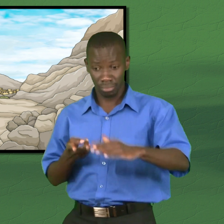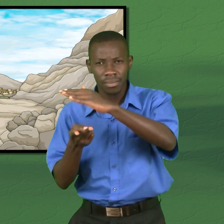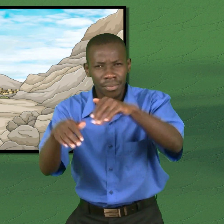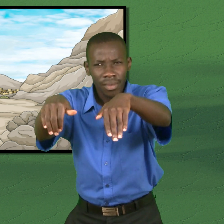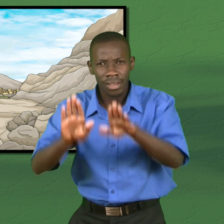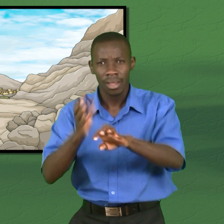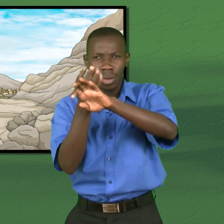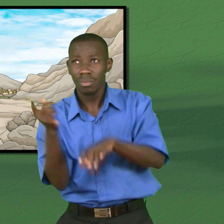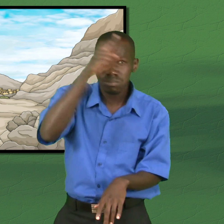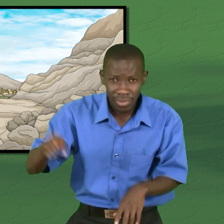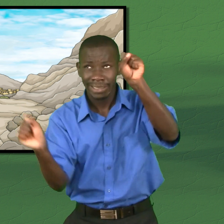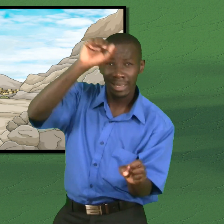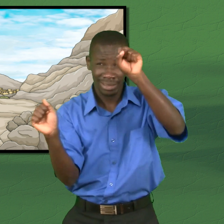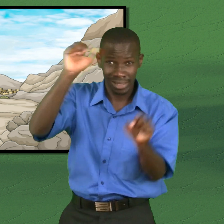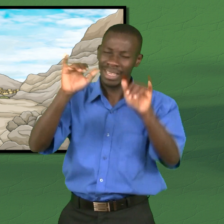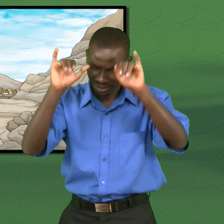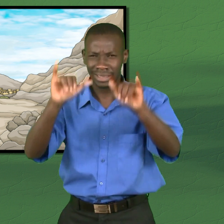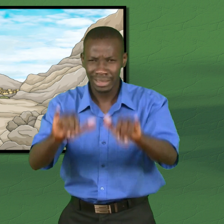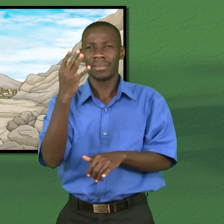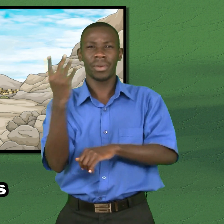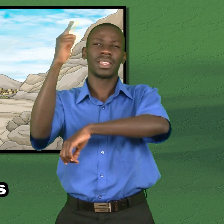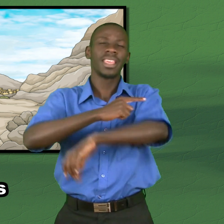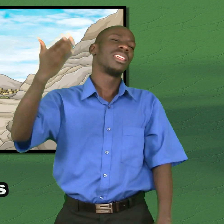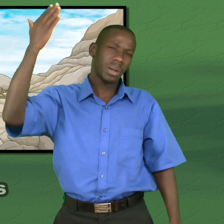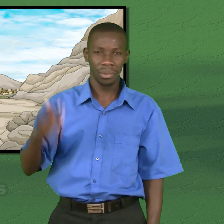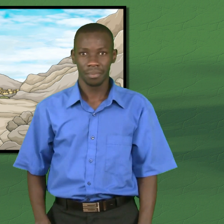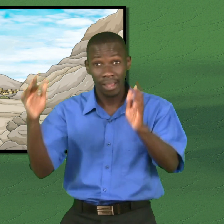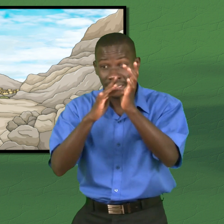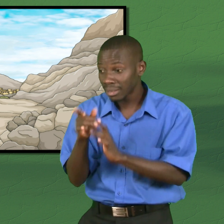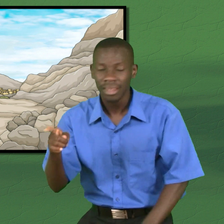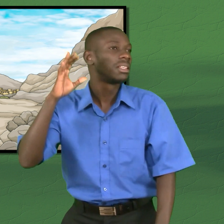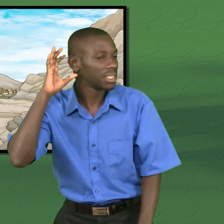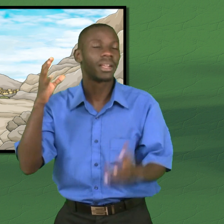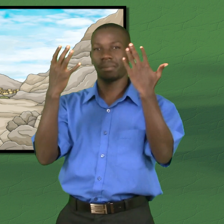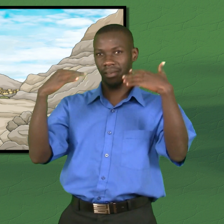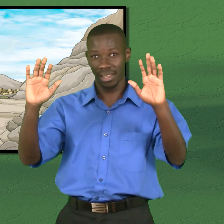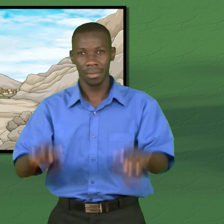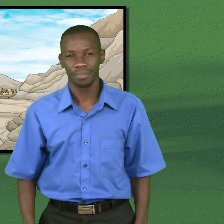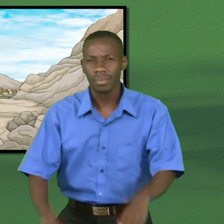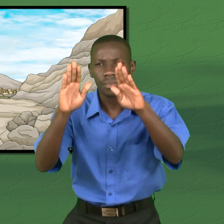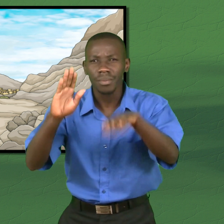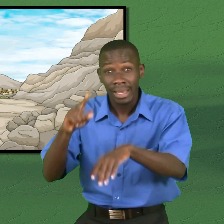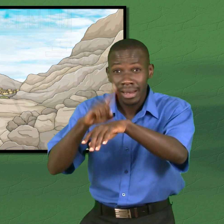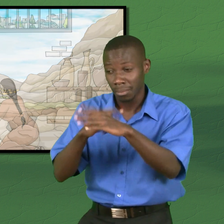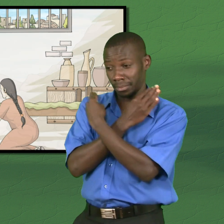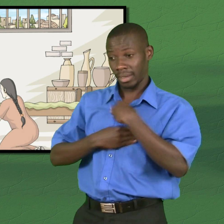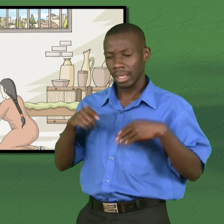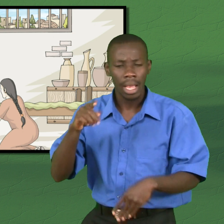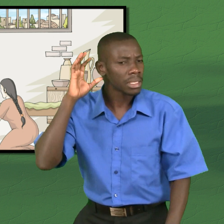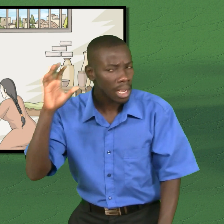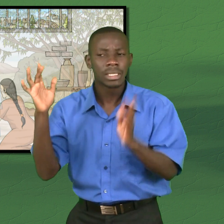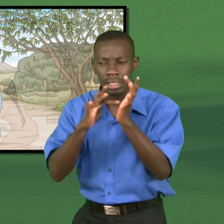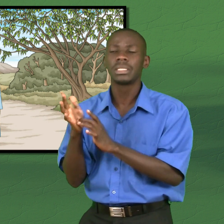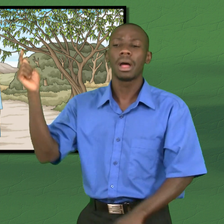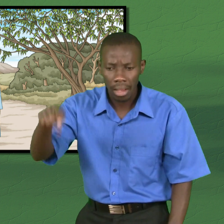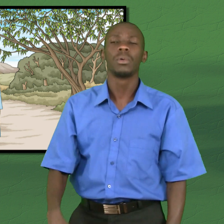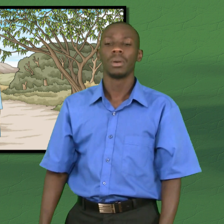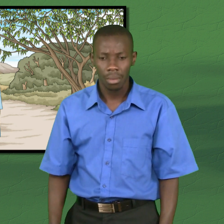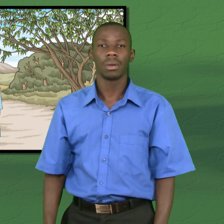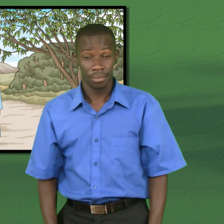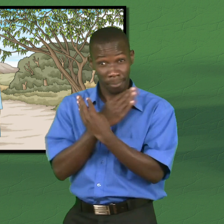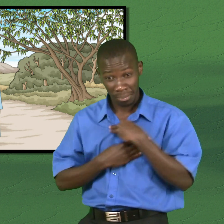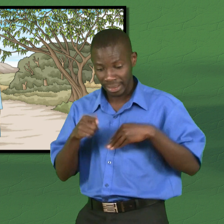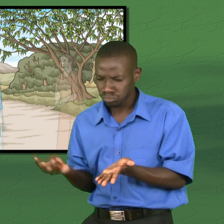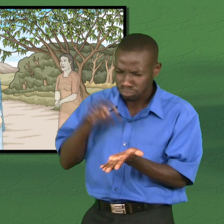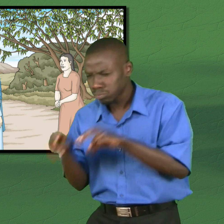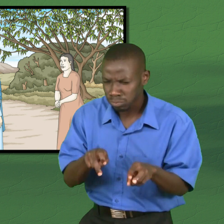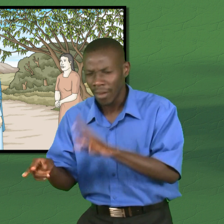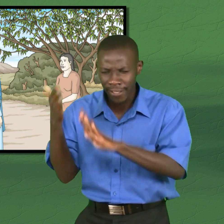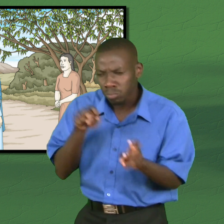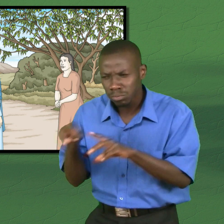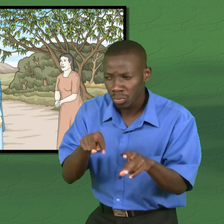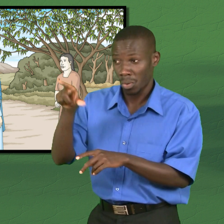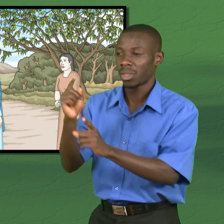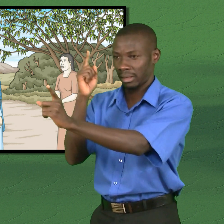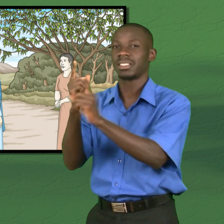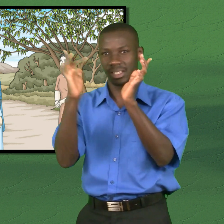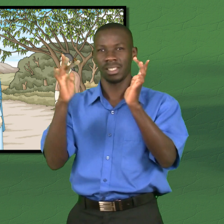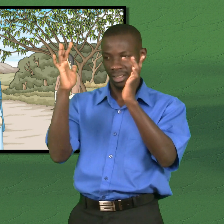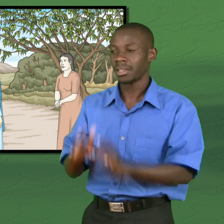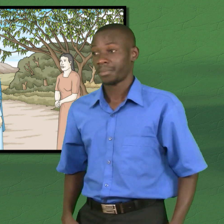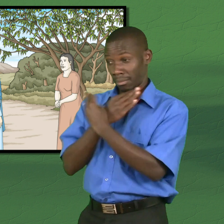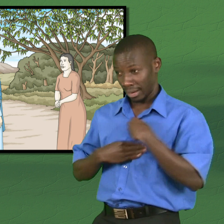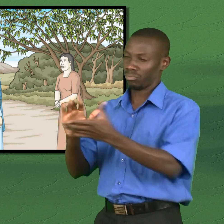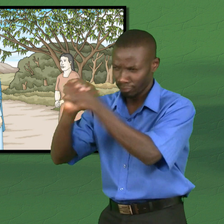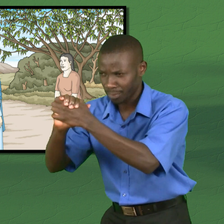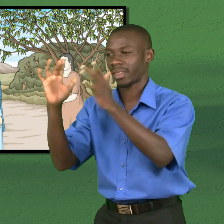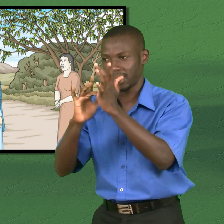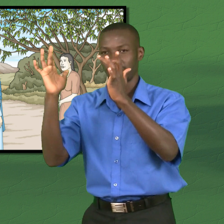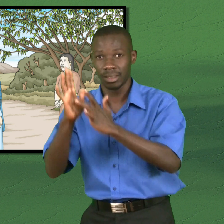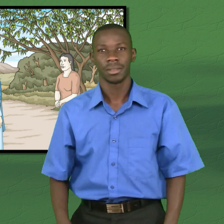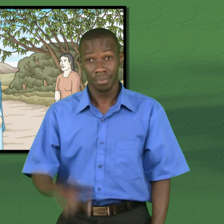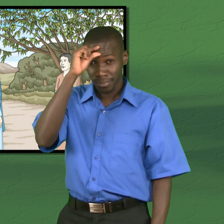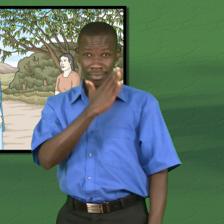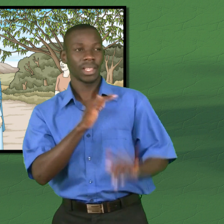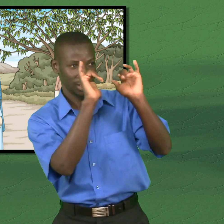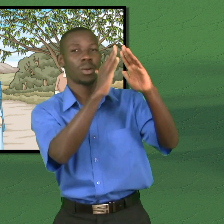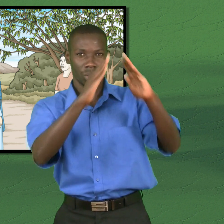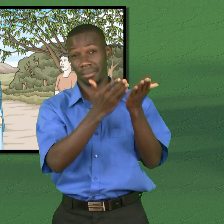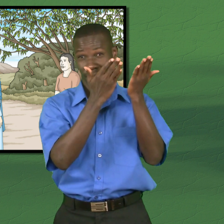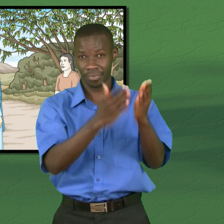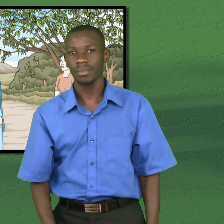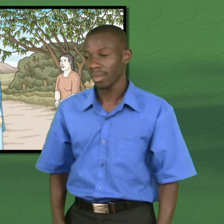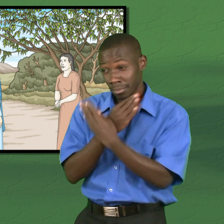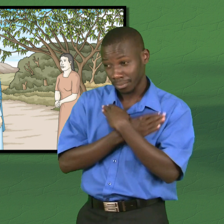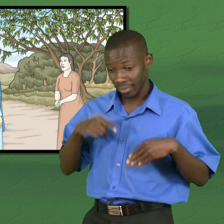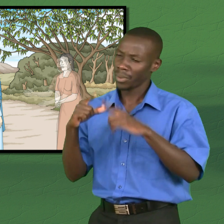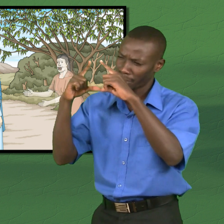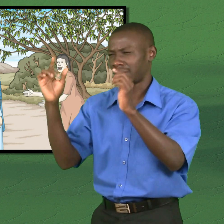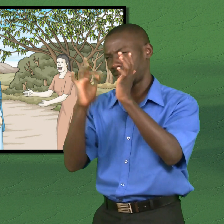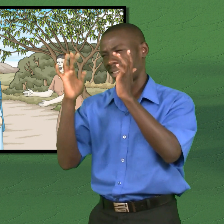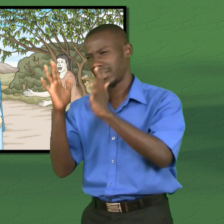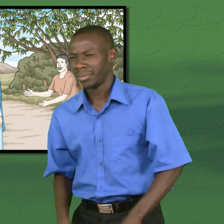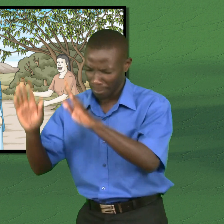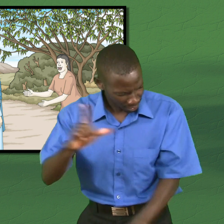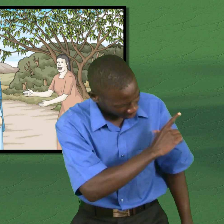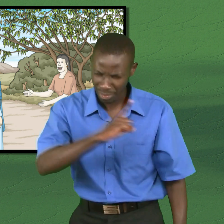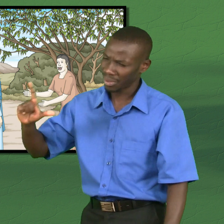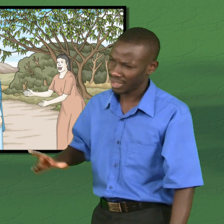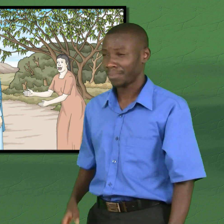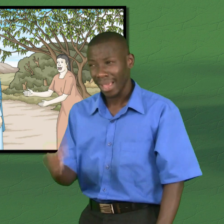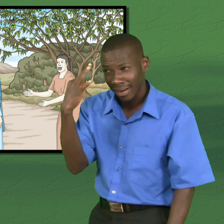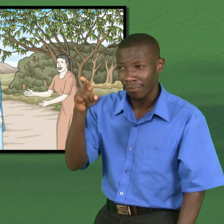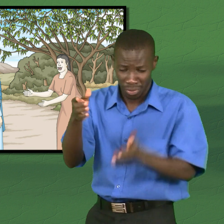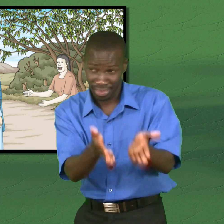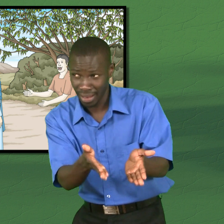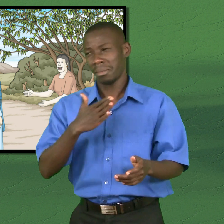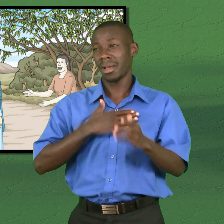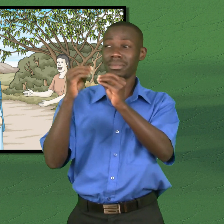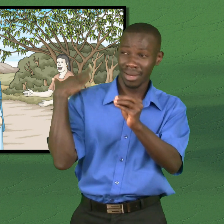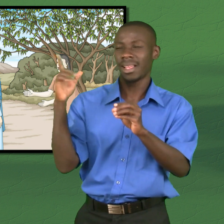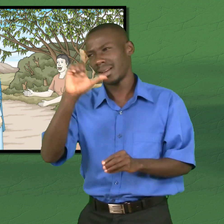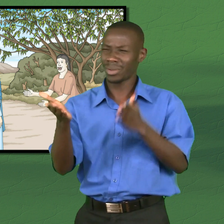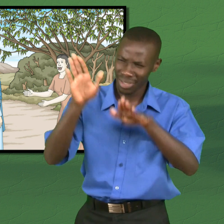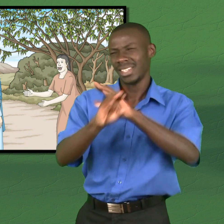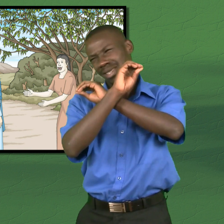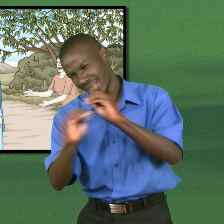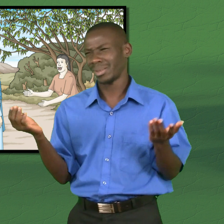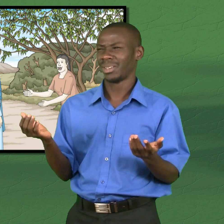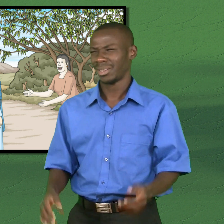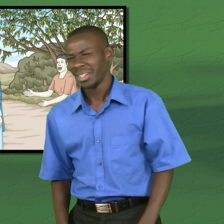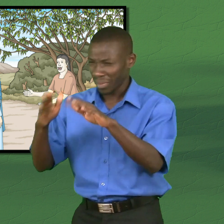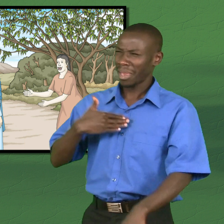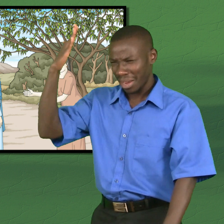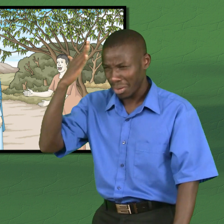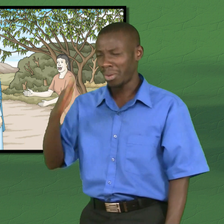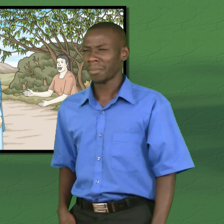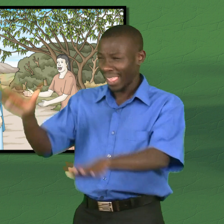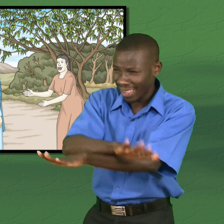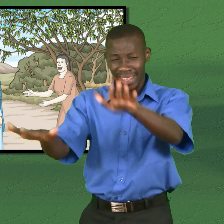So when Martha heard that Jesus was coming, she went out to meet Him; but Mary stayed at home. Martha said to Jesus, “Lord, if You had been here, my brother would not have died.